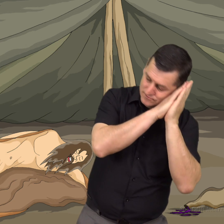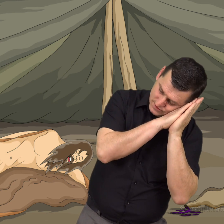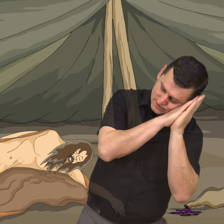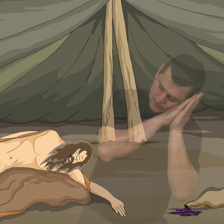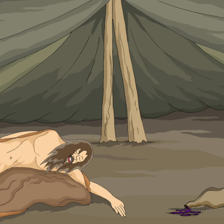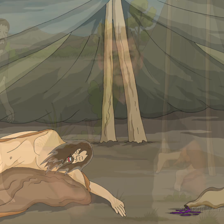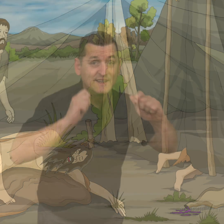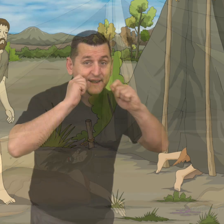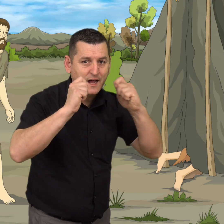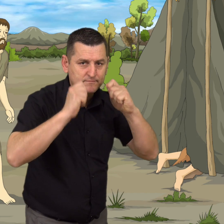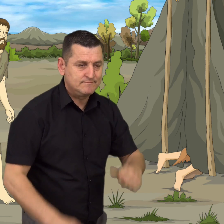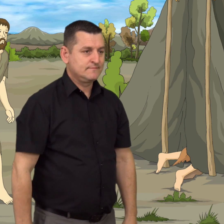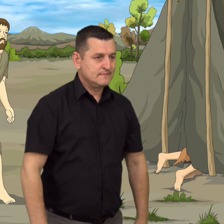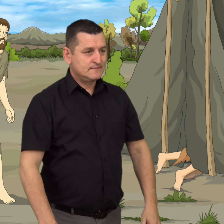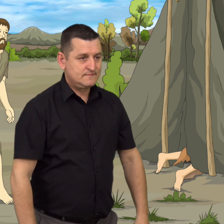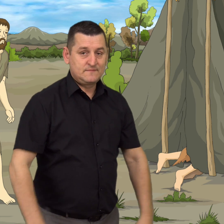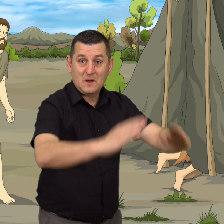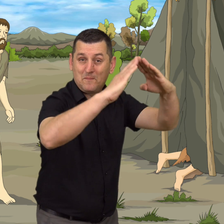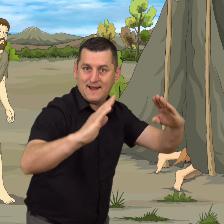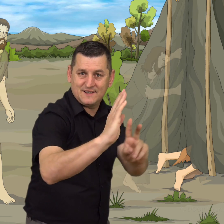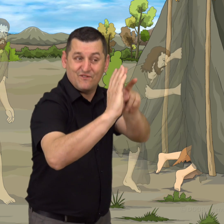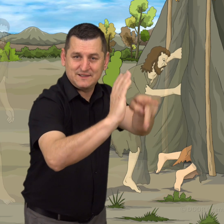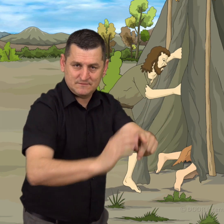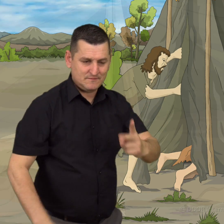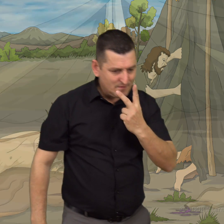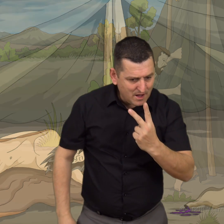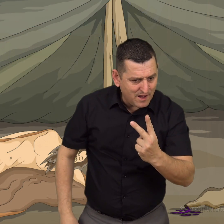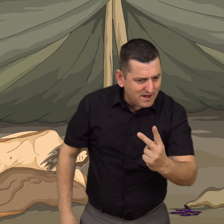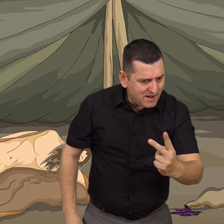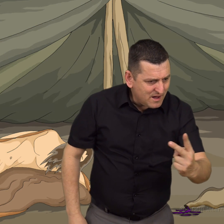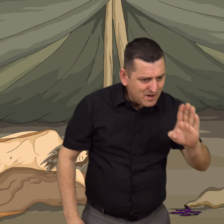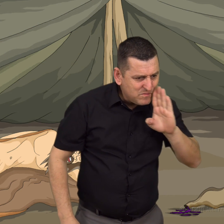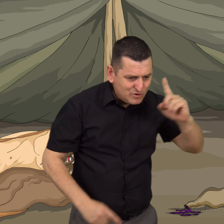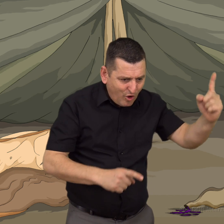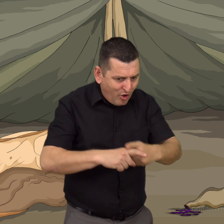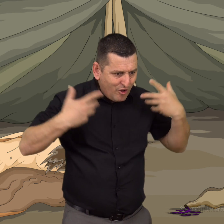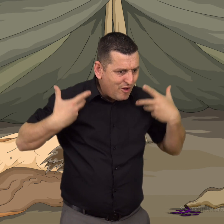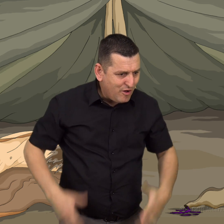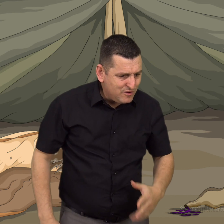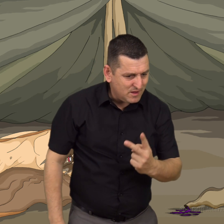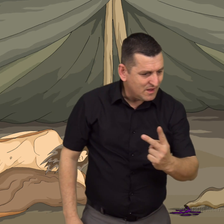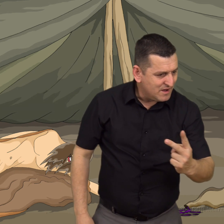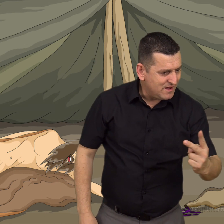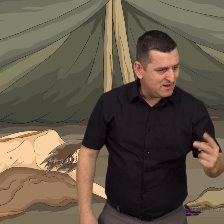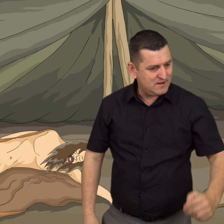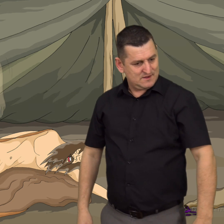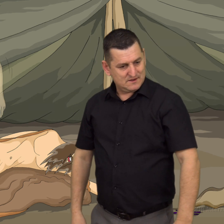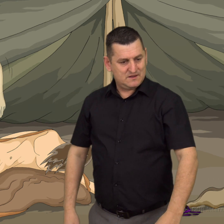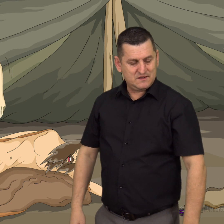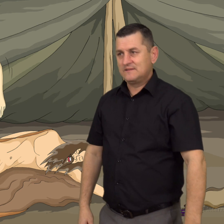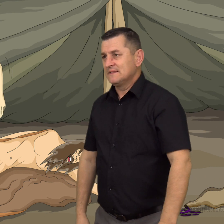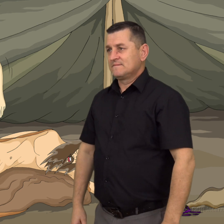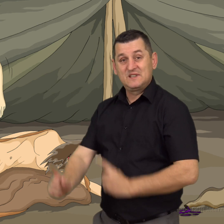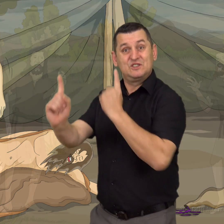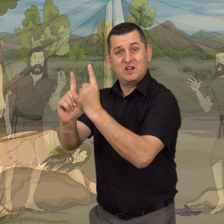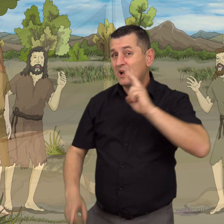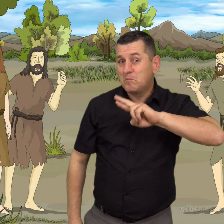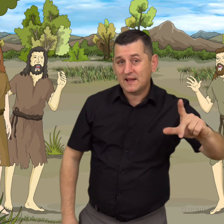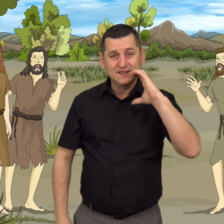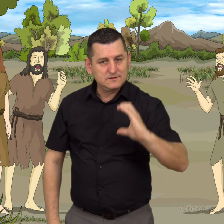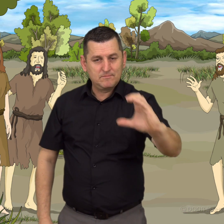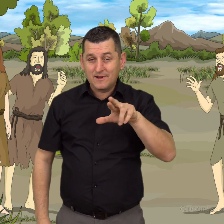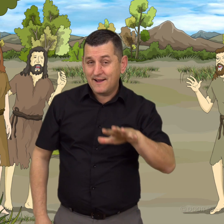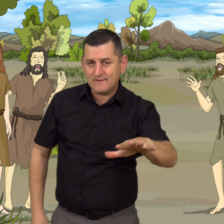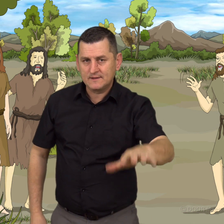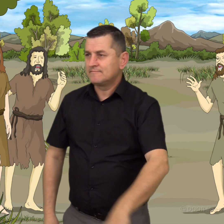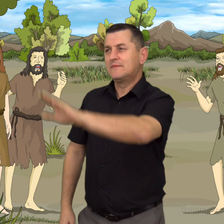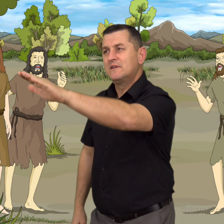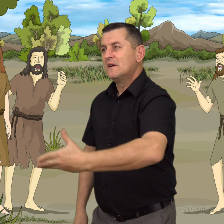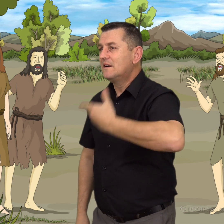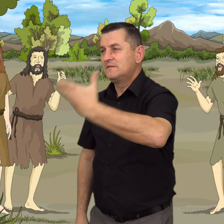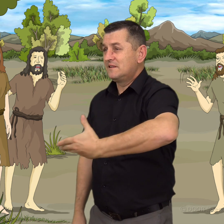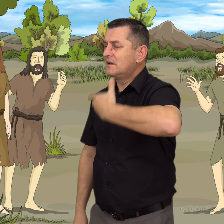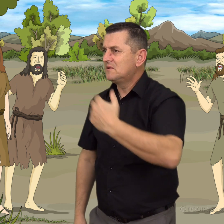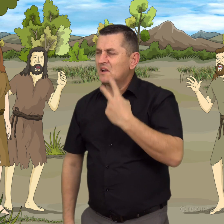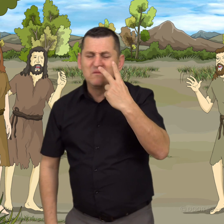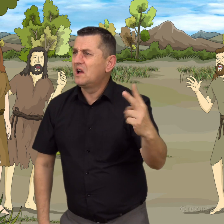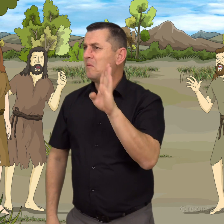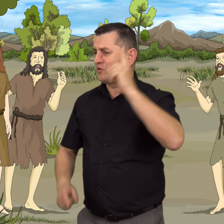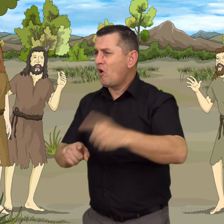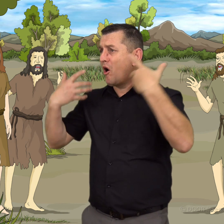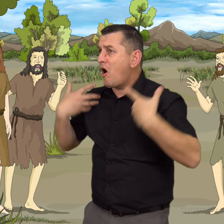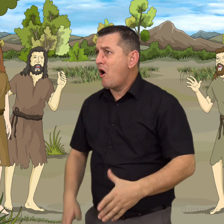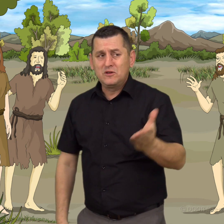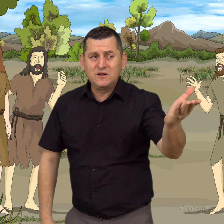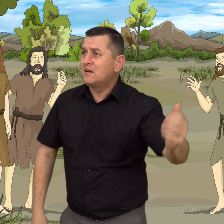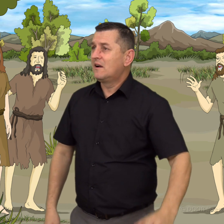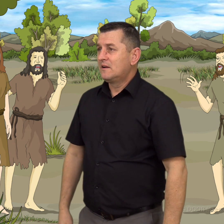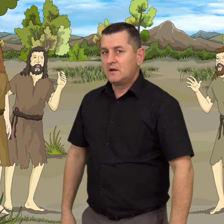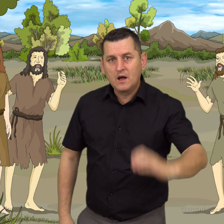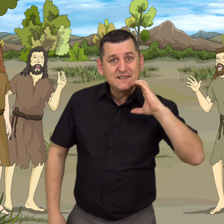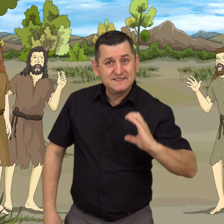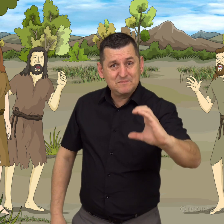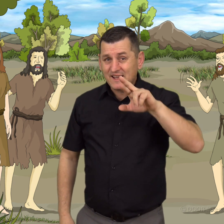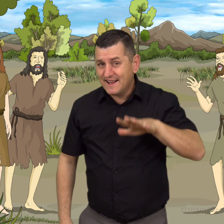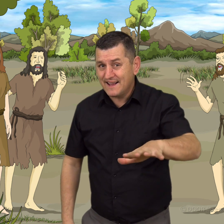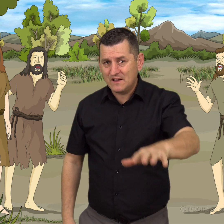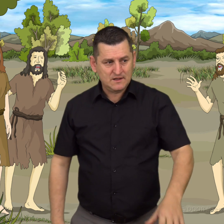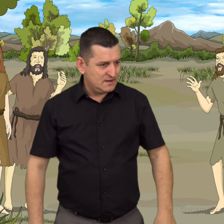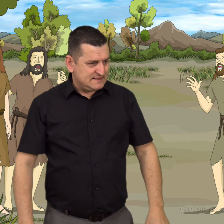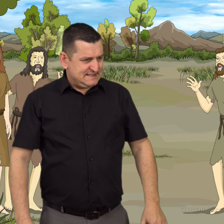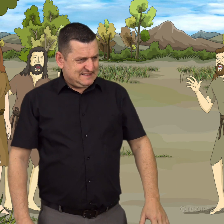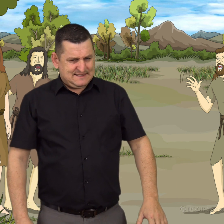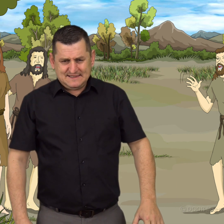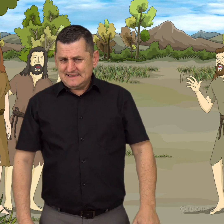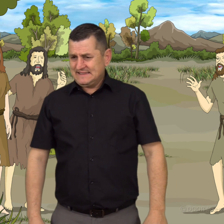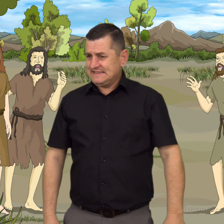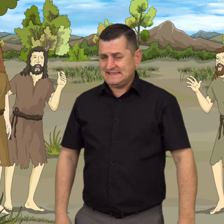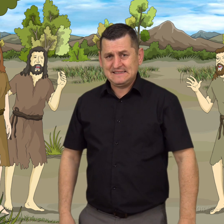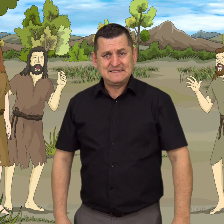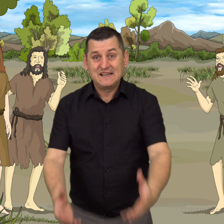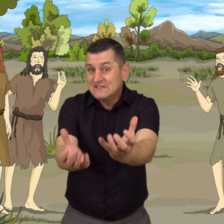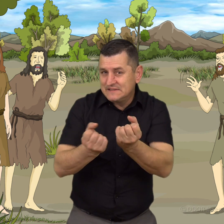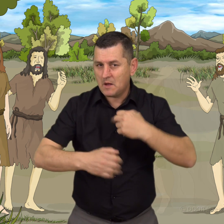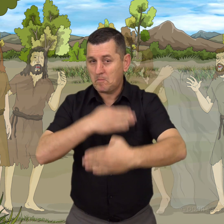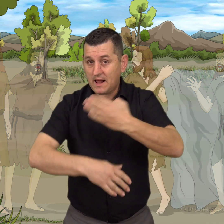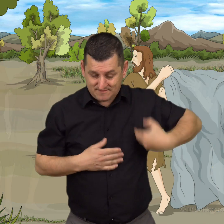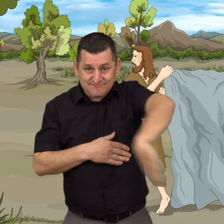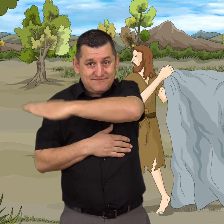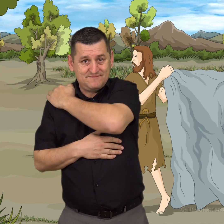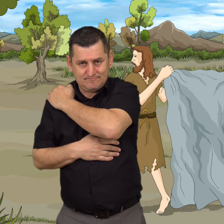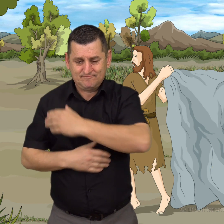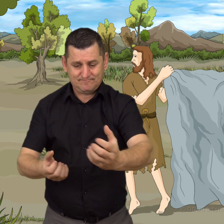And Ham, the father of Canaan, saw his father’s nakedness and told his two brothers outside.